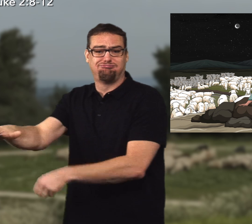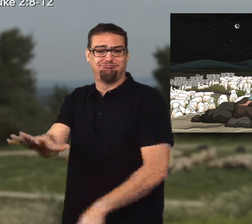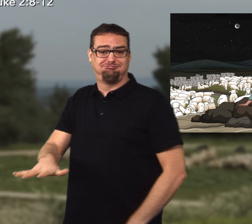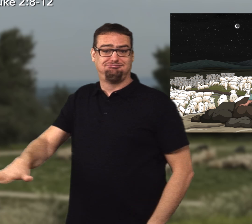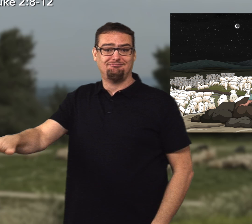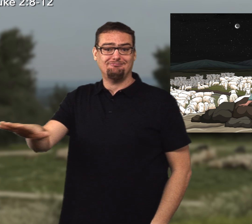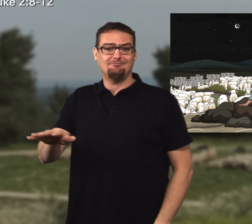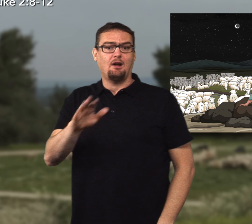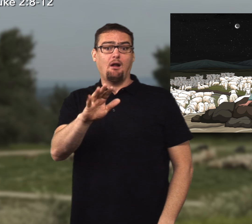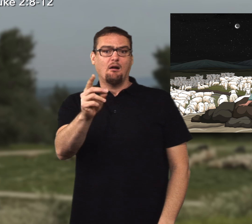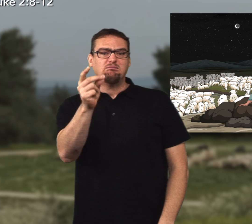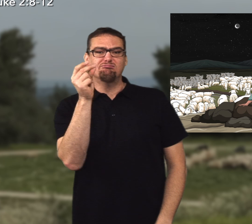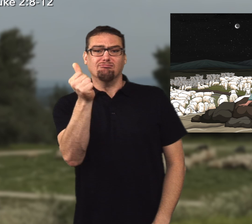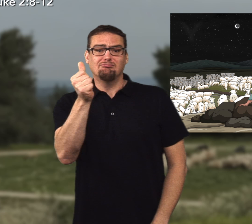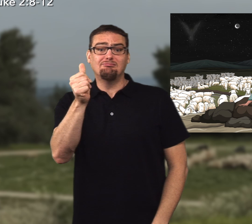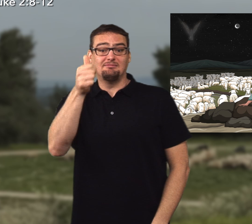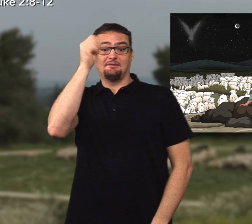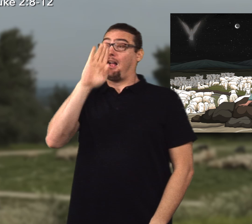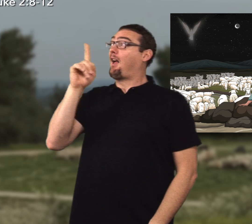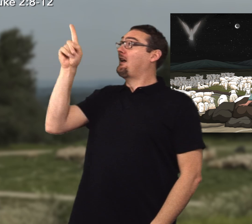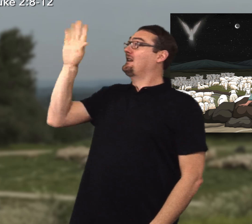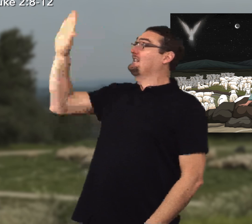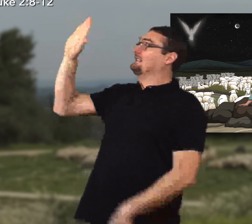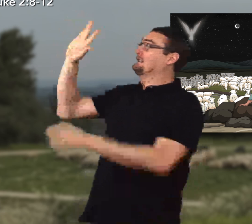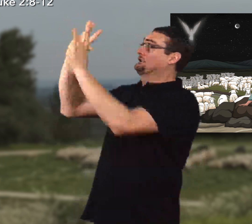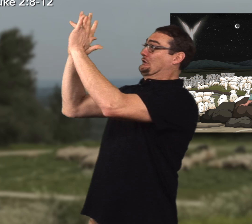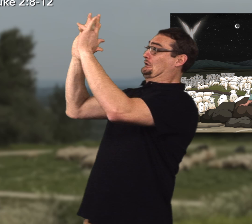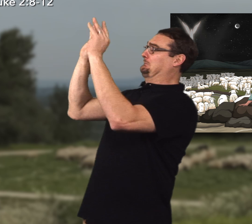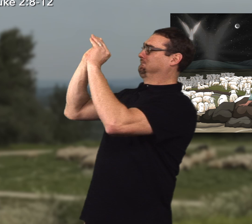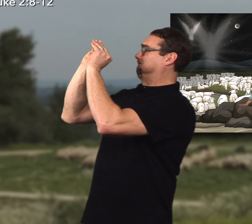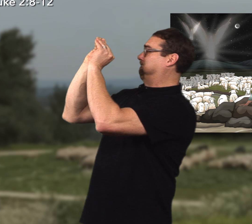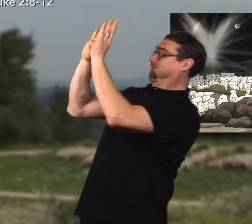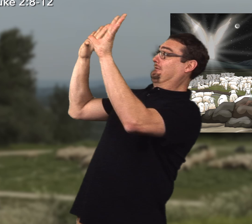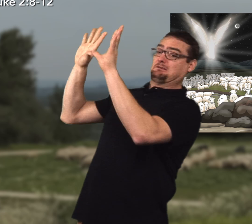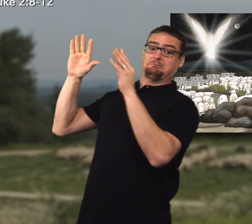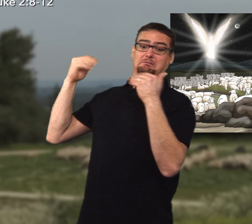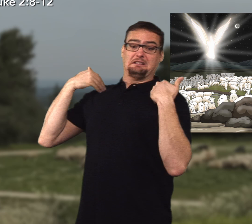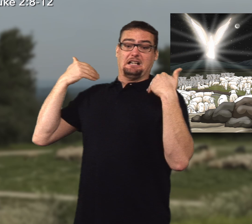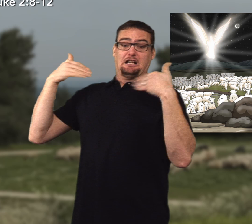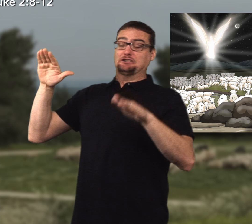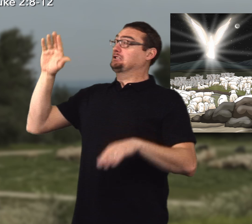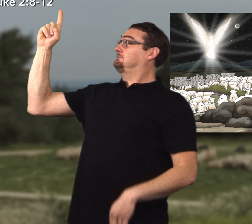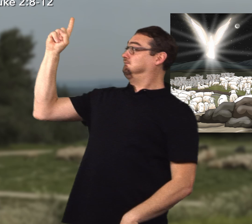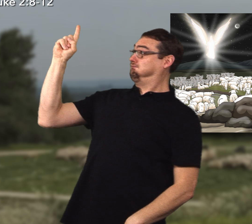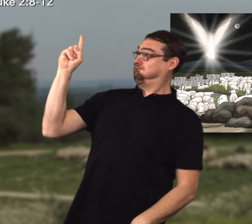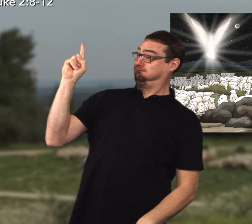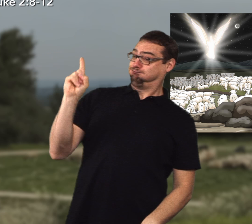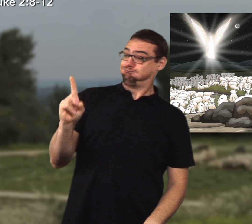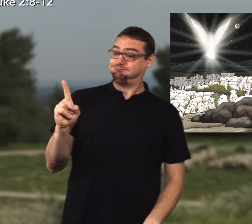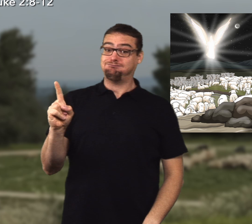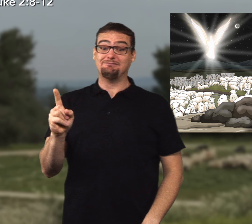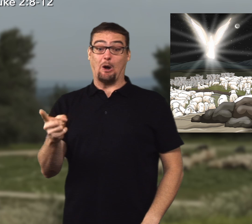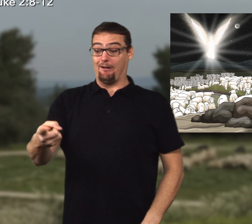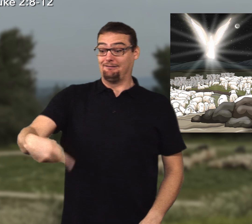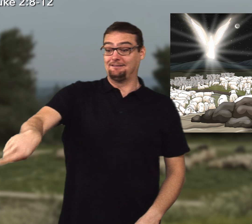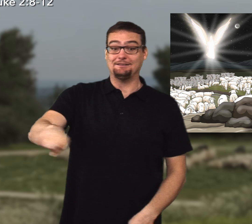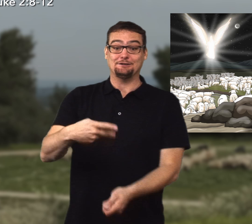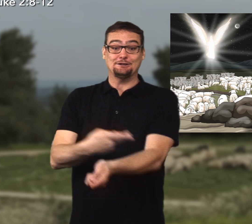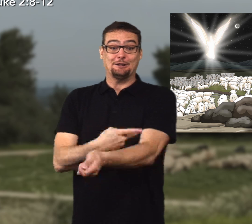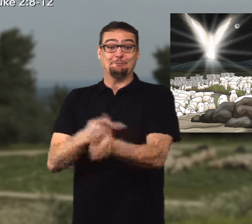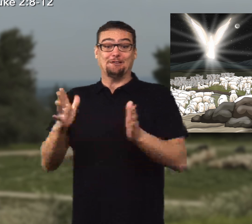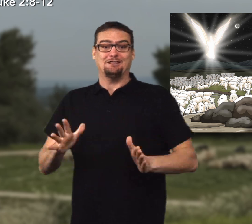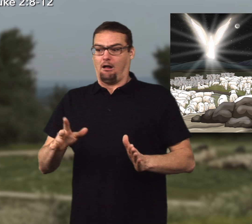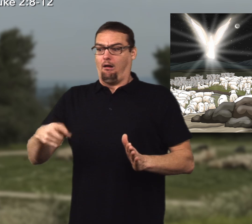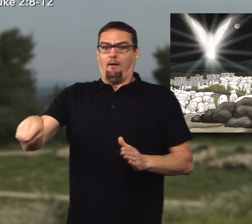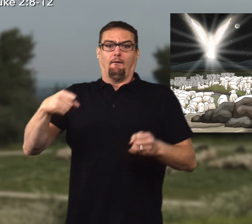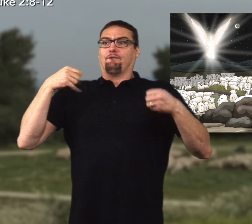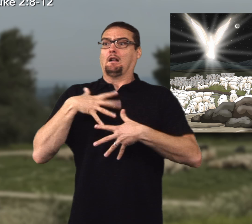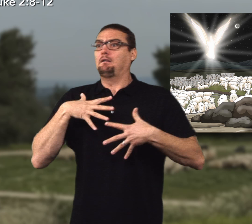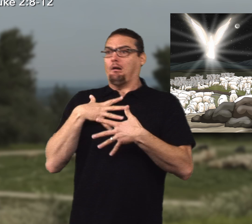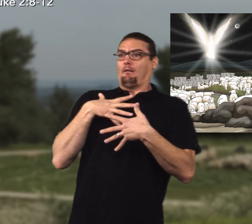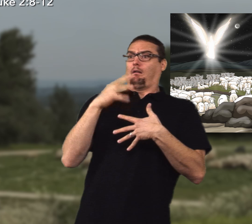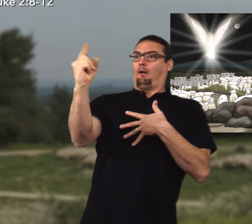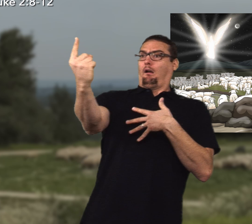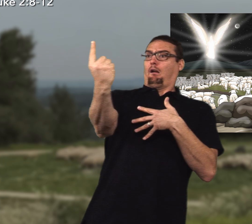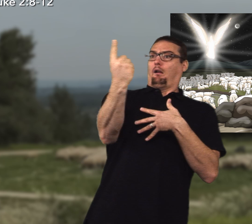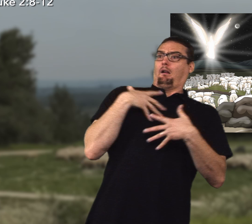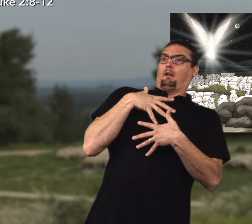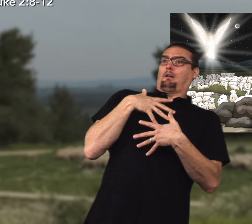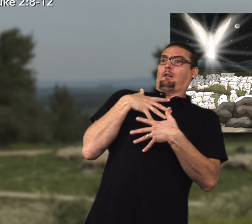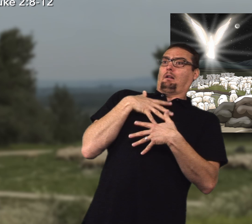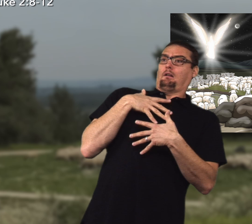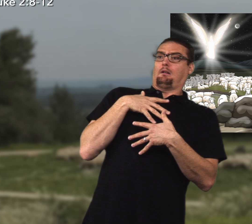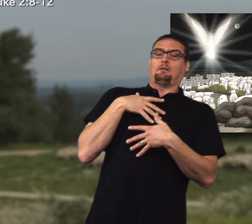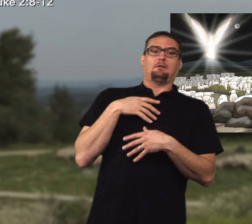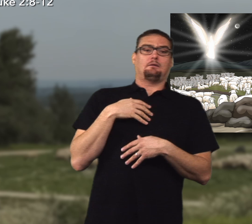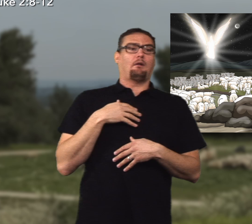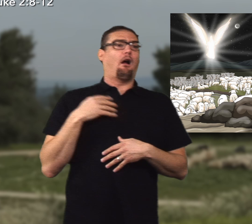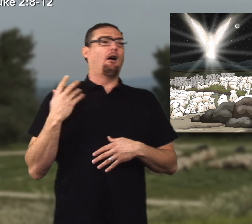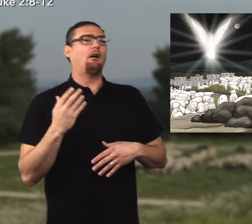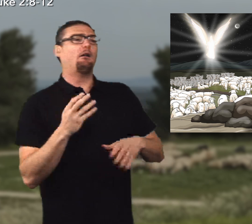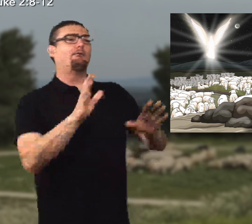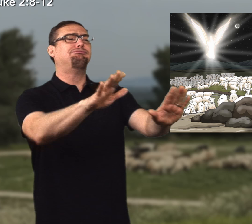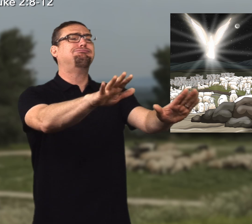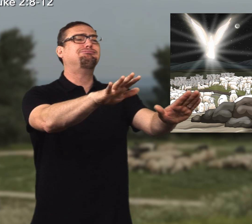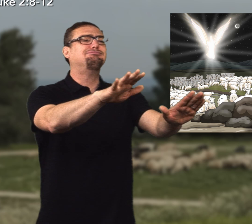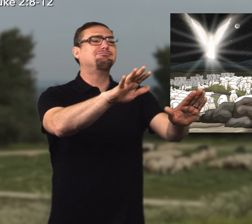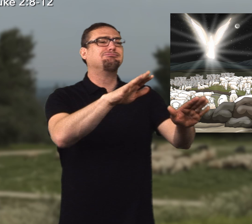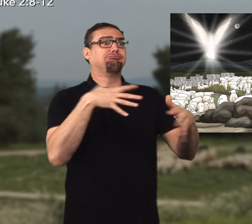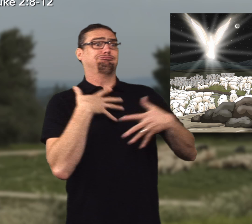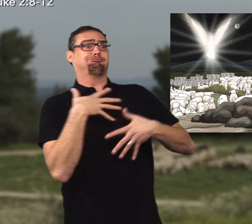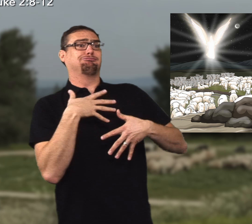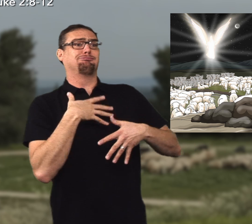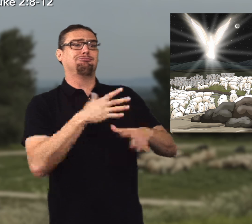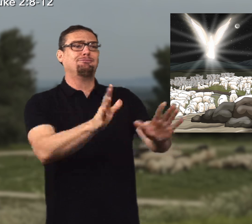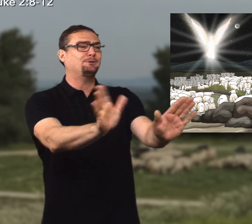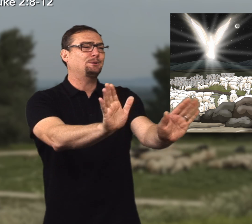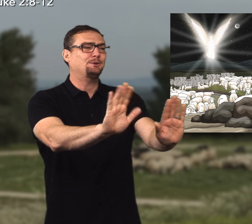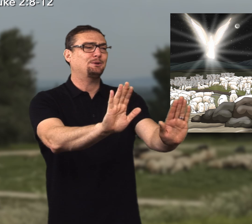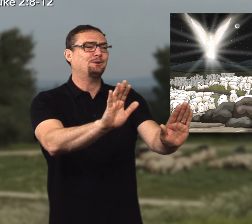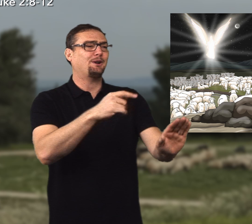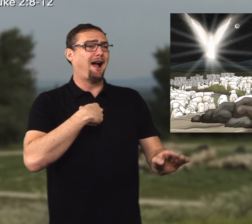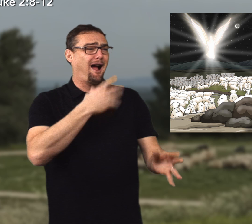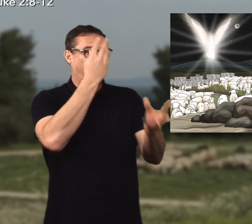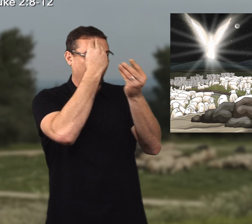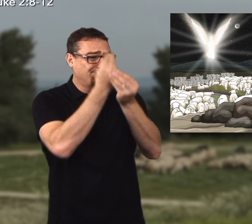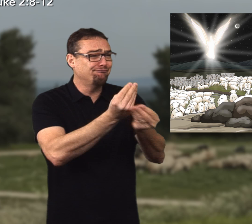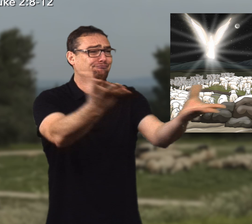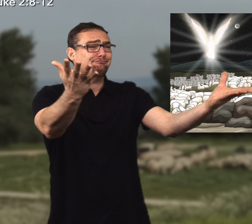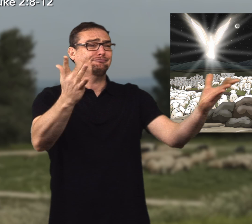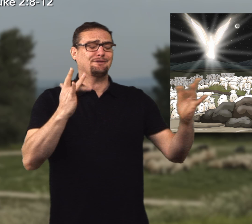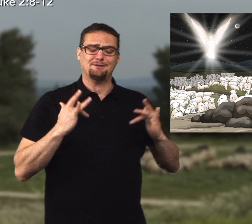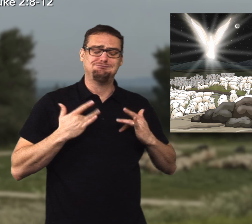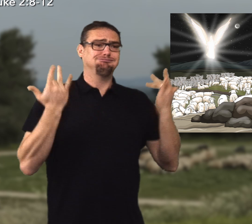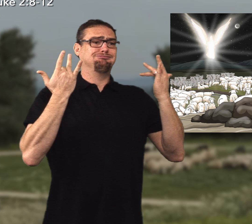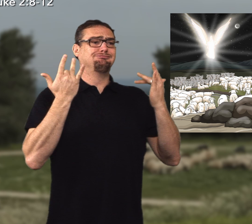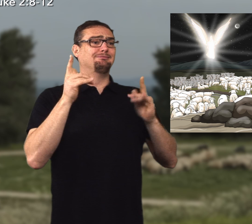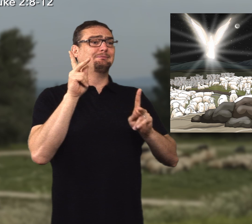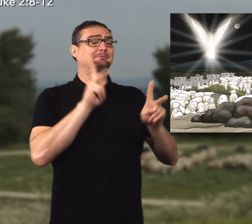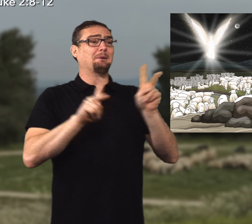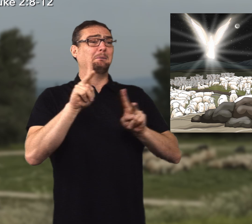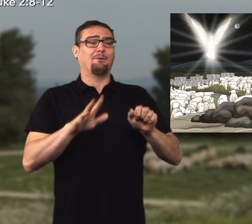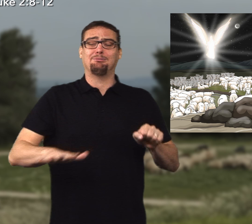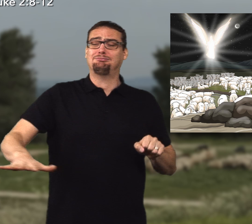Just then an angel of the Lord stood before them, and the glory of the Lord shone around them, and they were terrified.